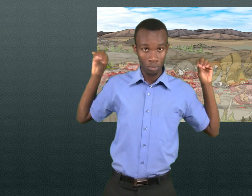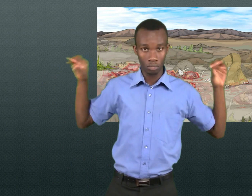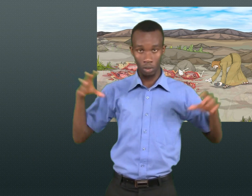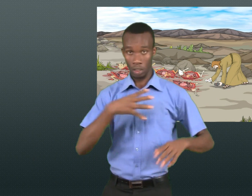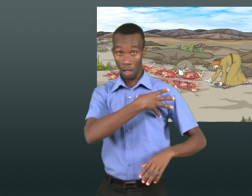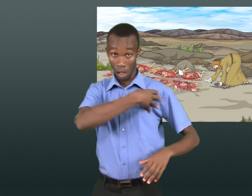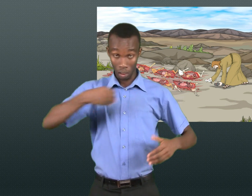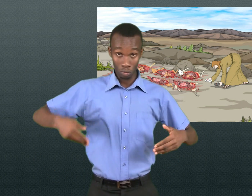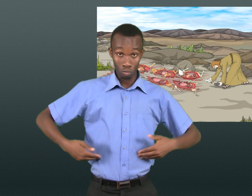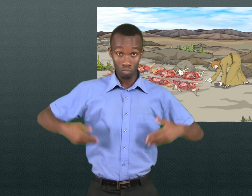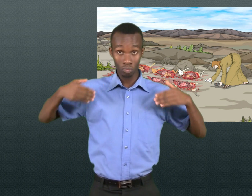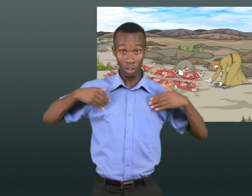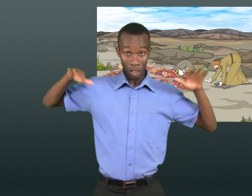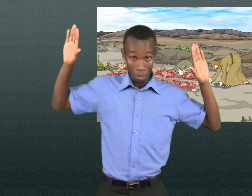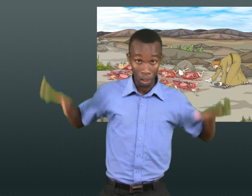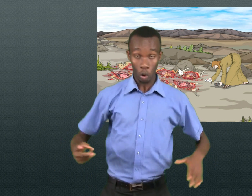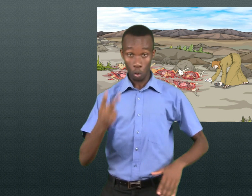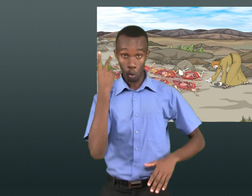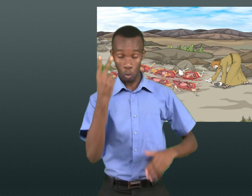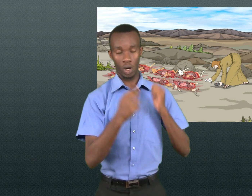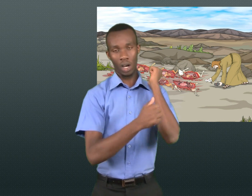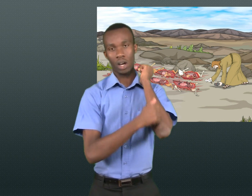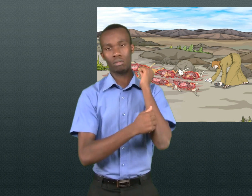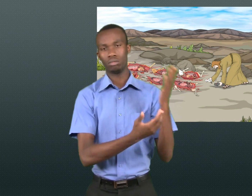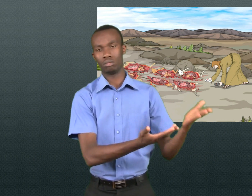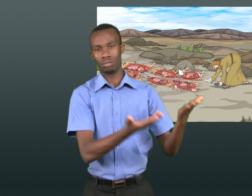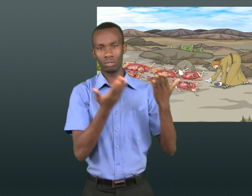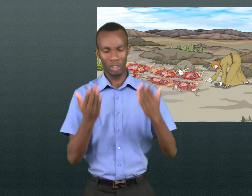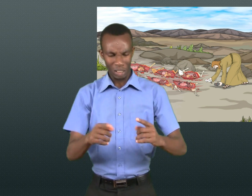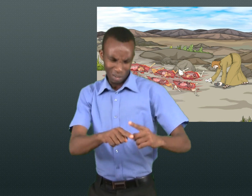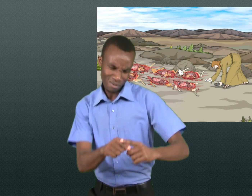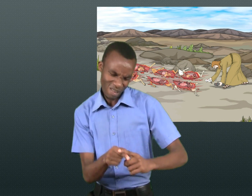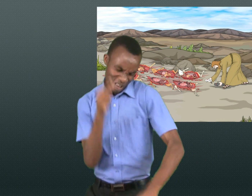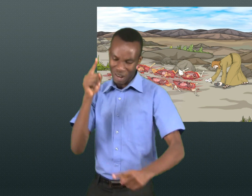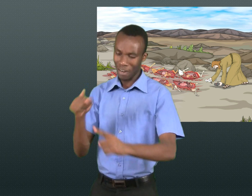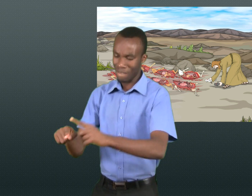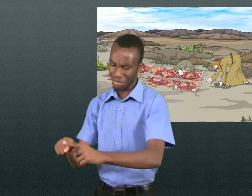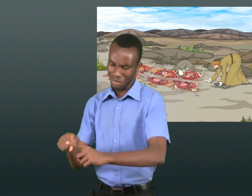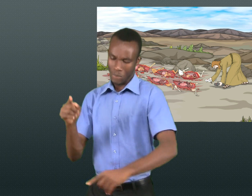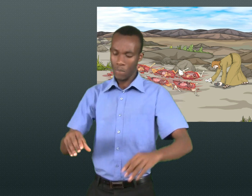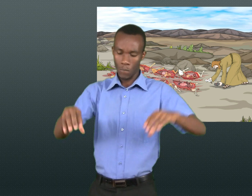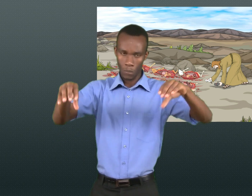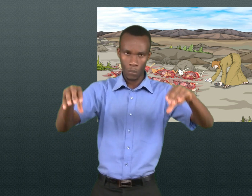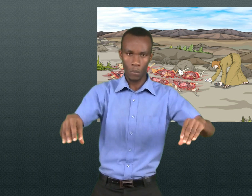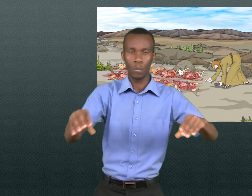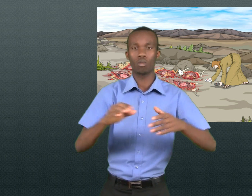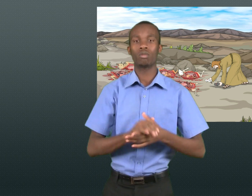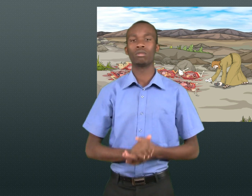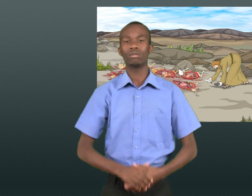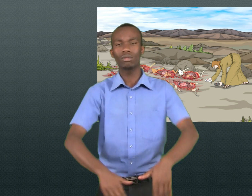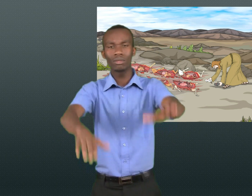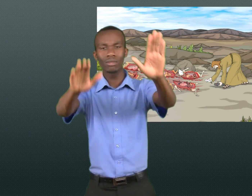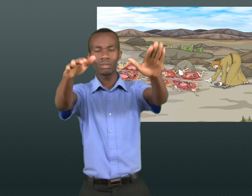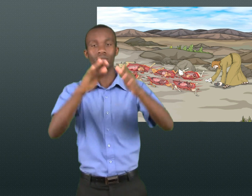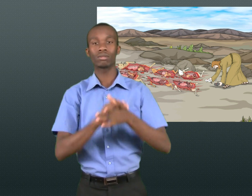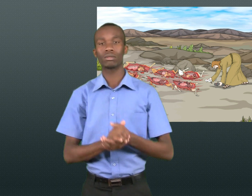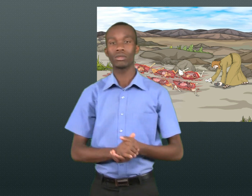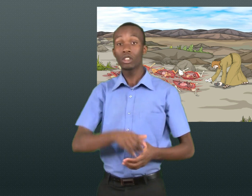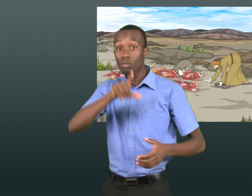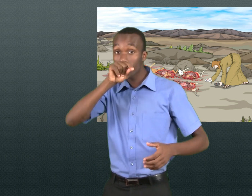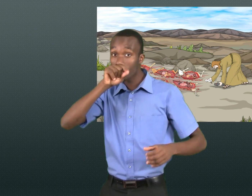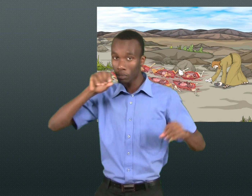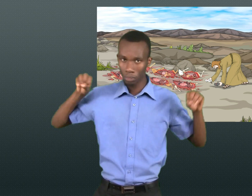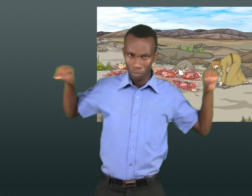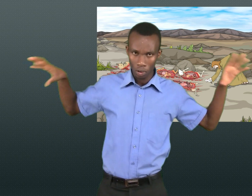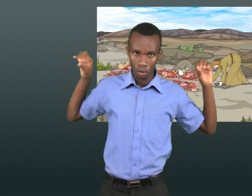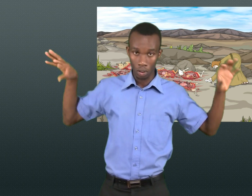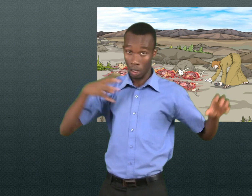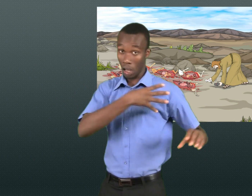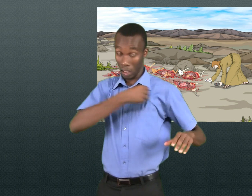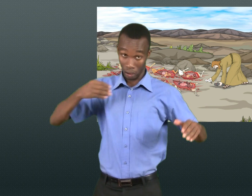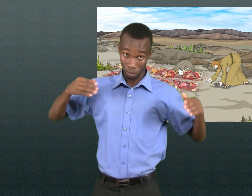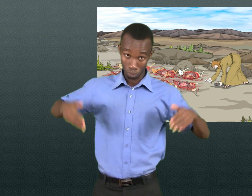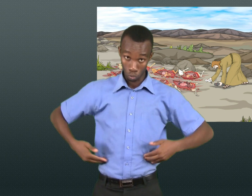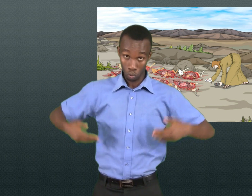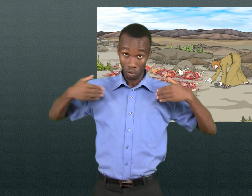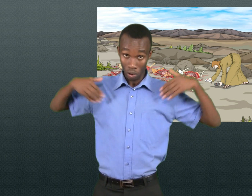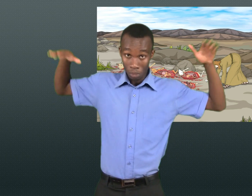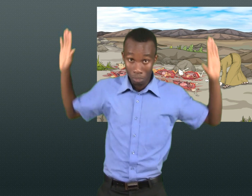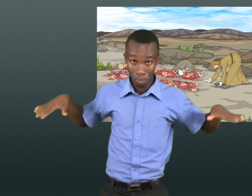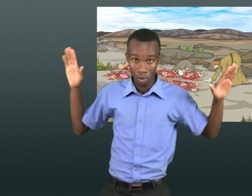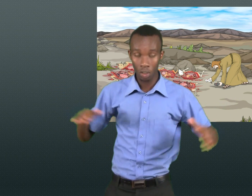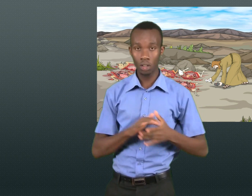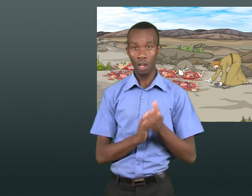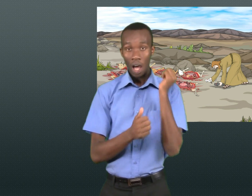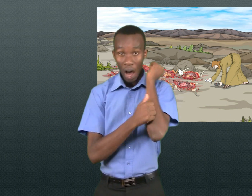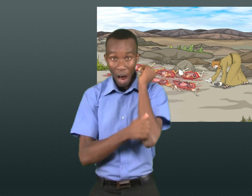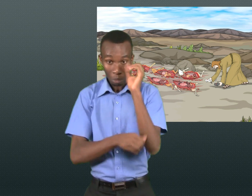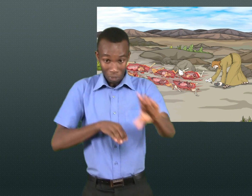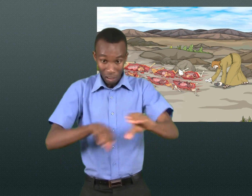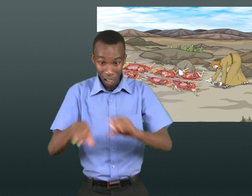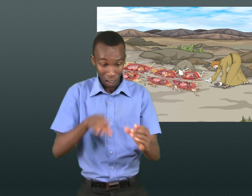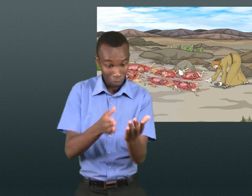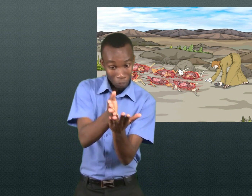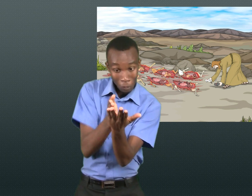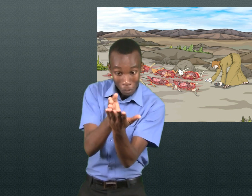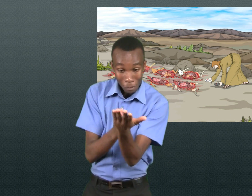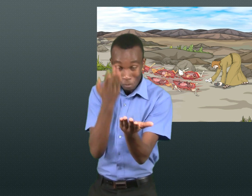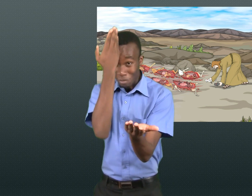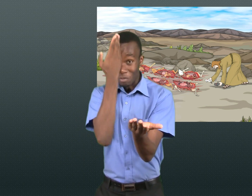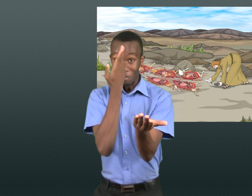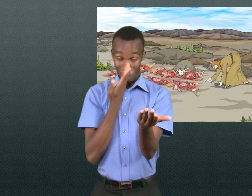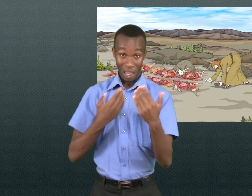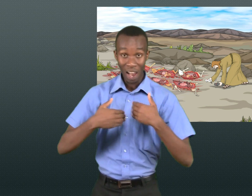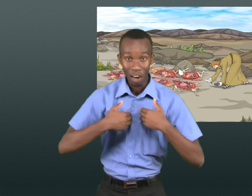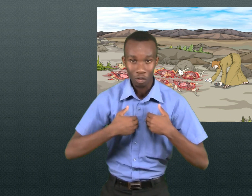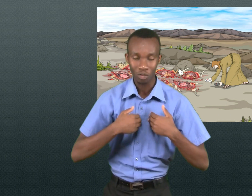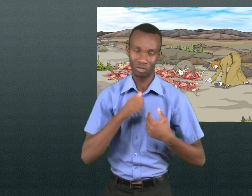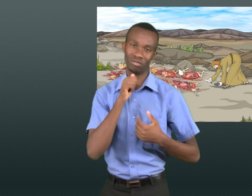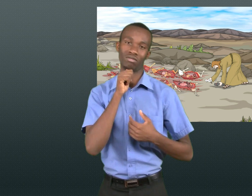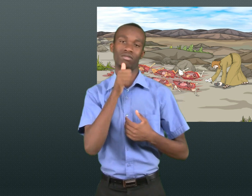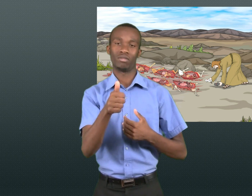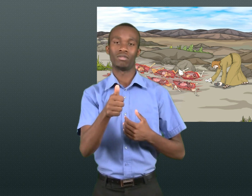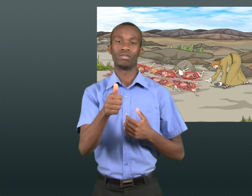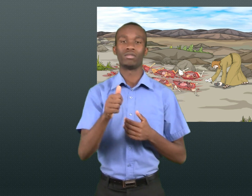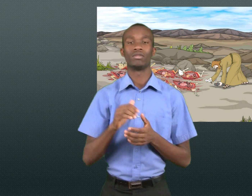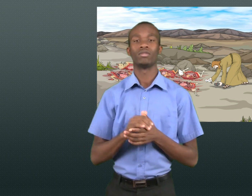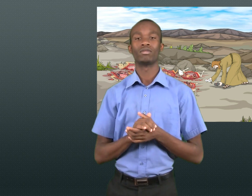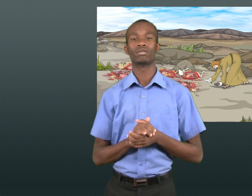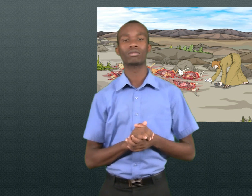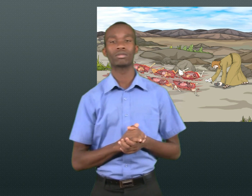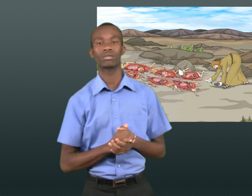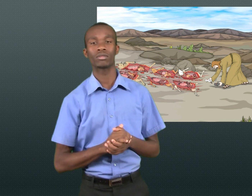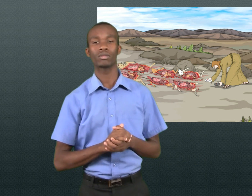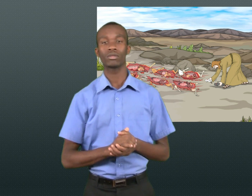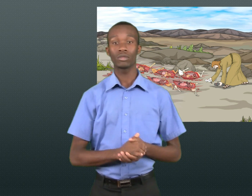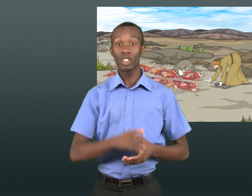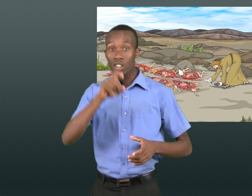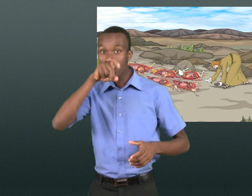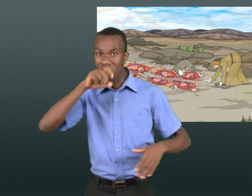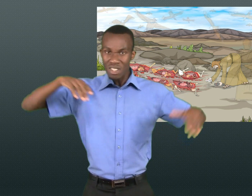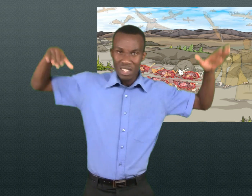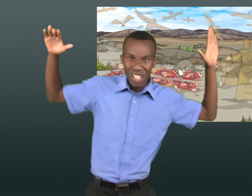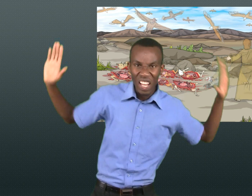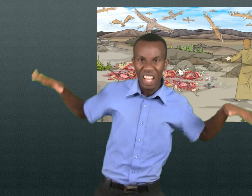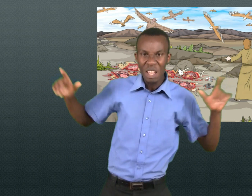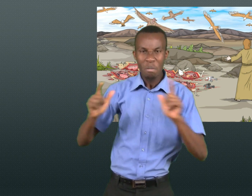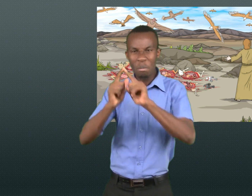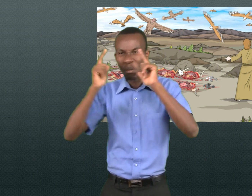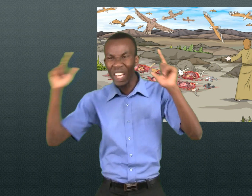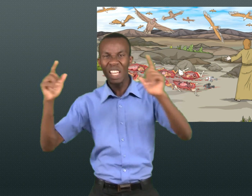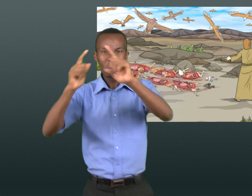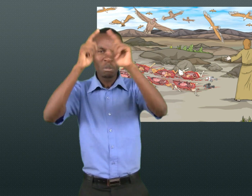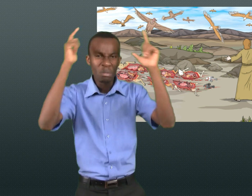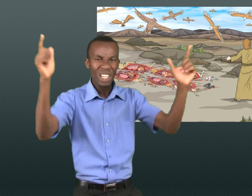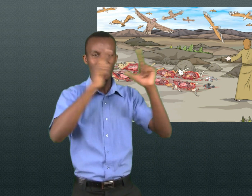The birds, however, he did not cut in half.